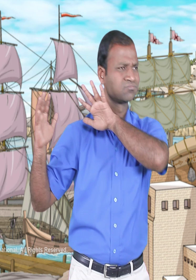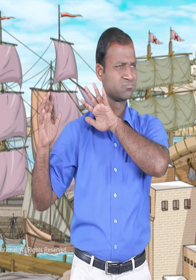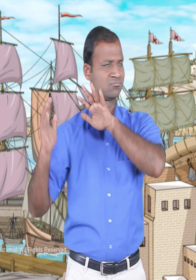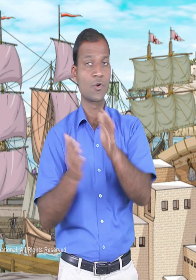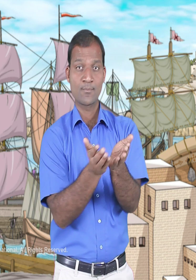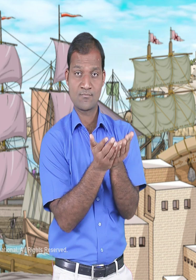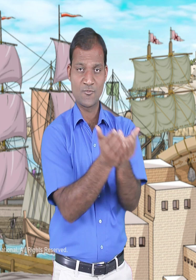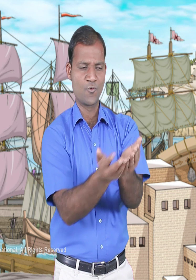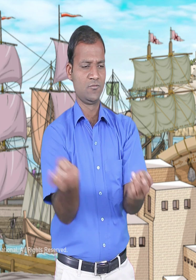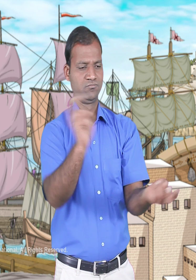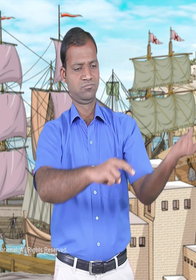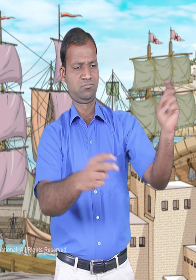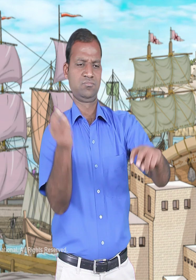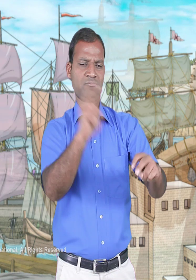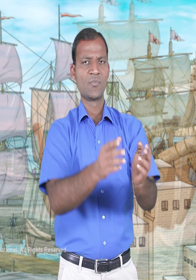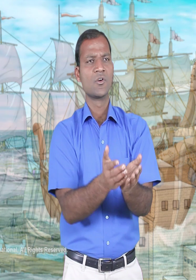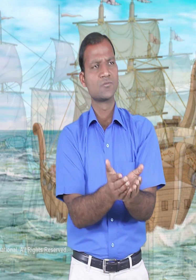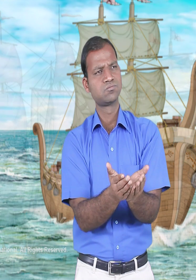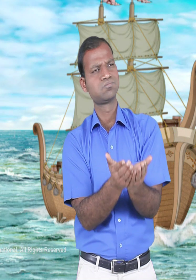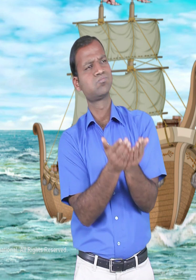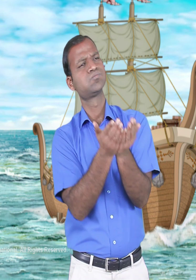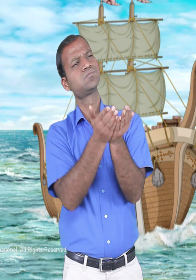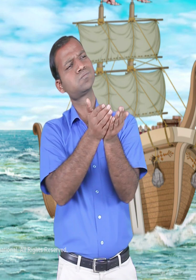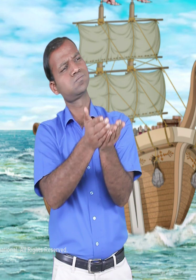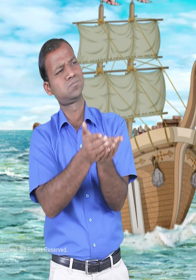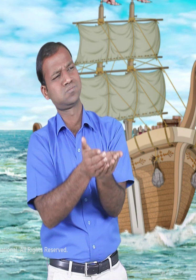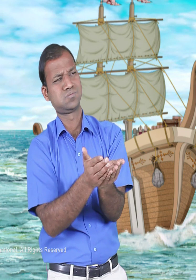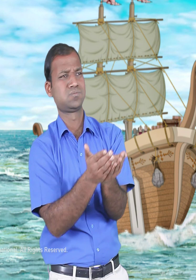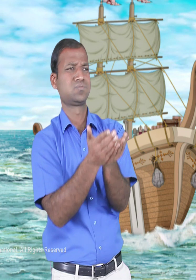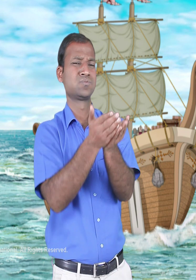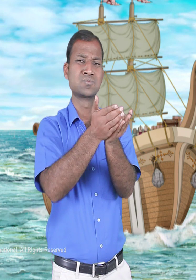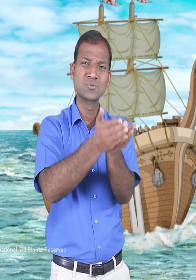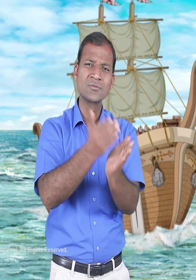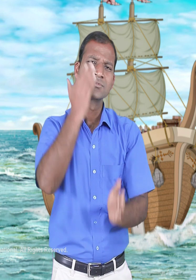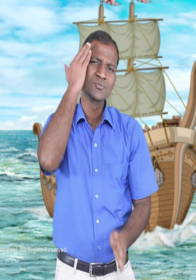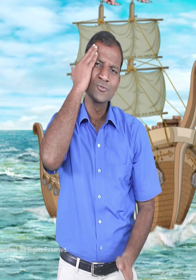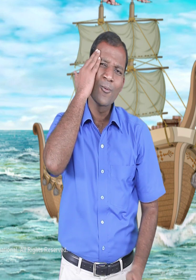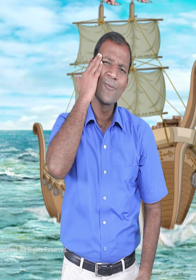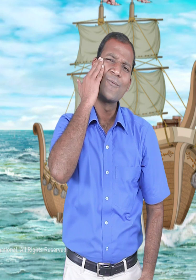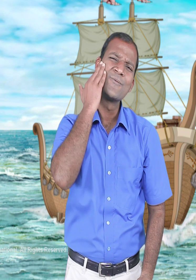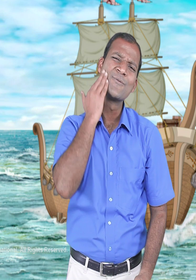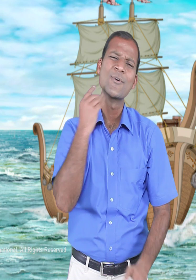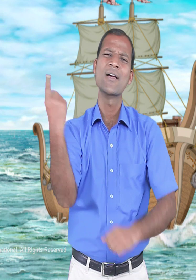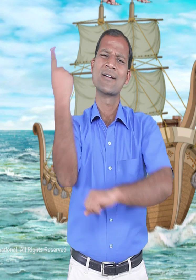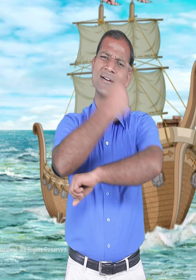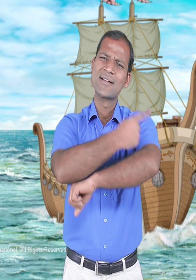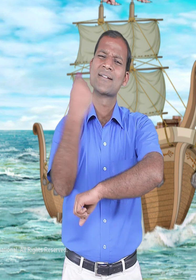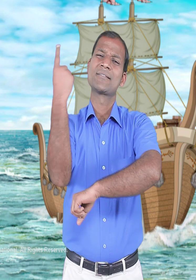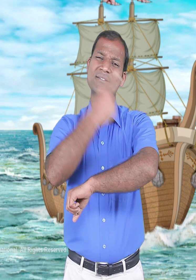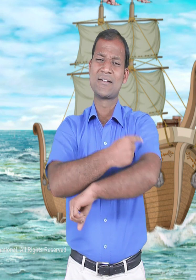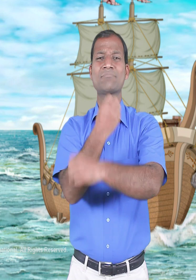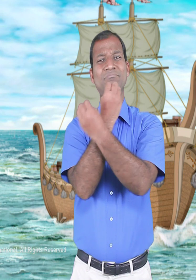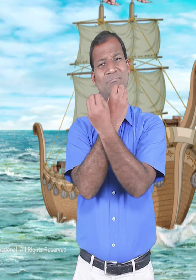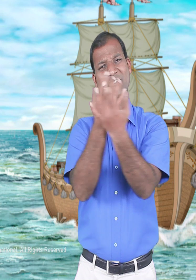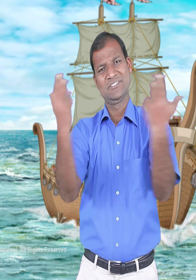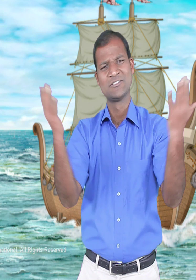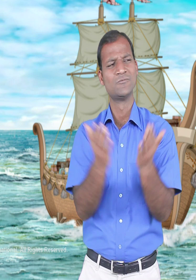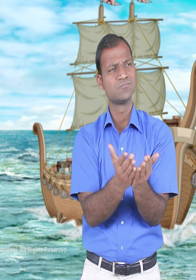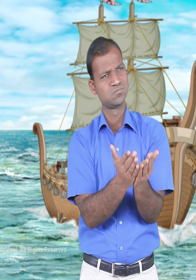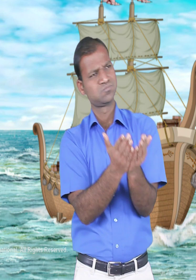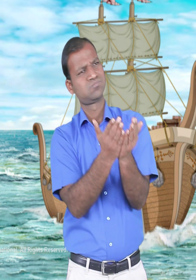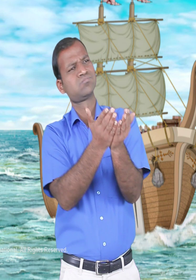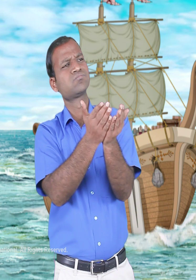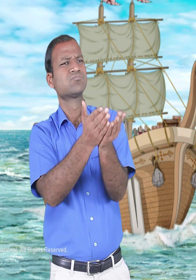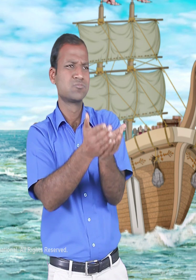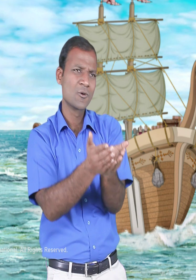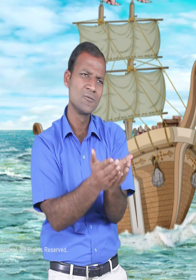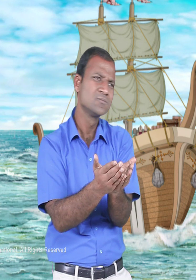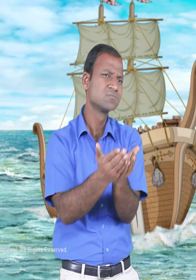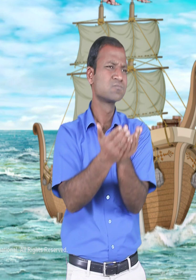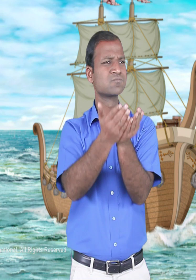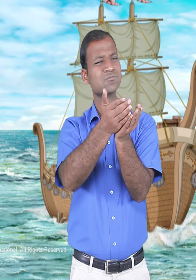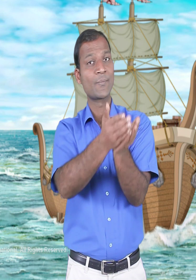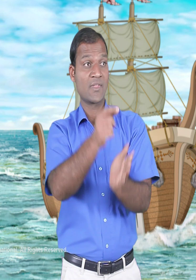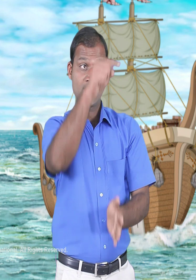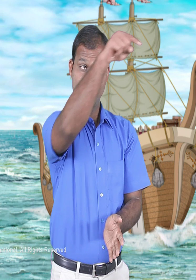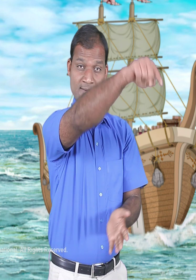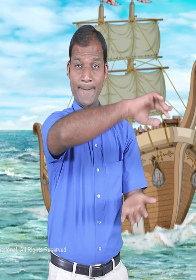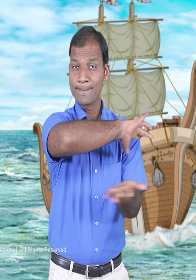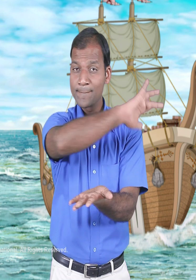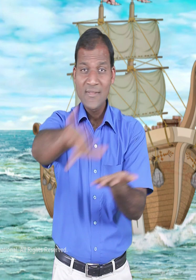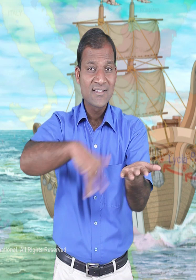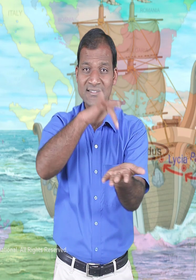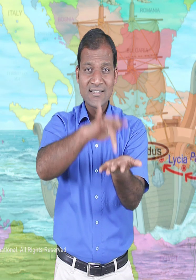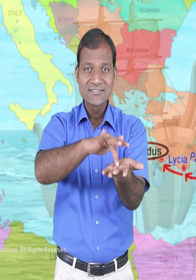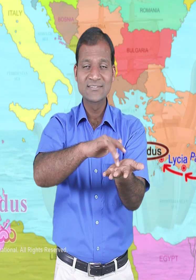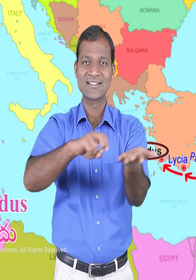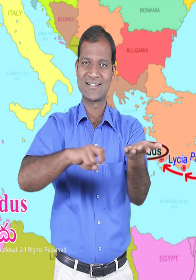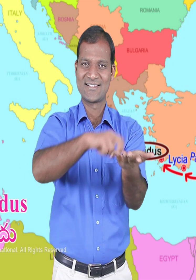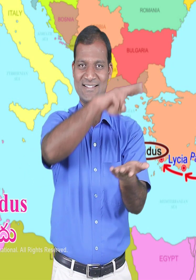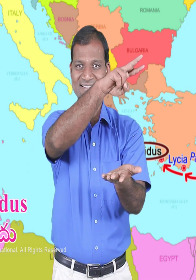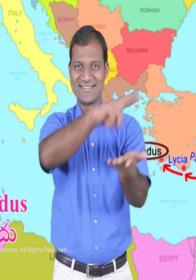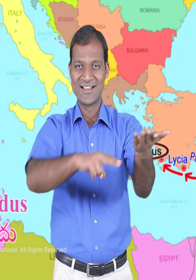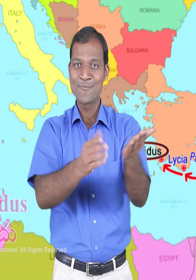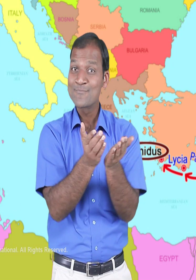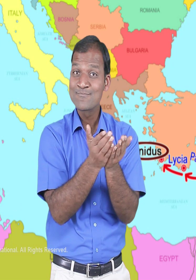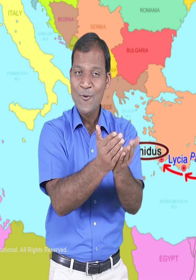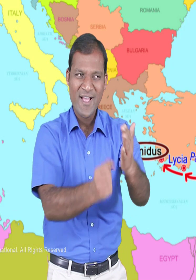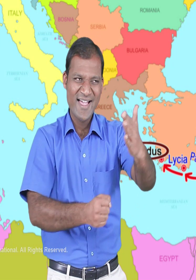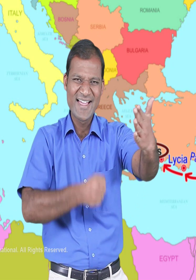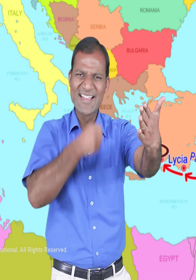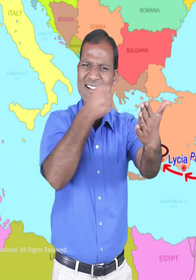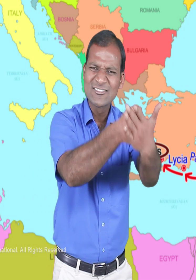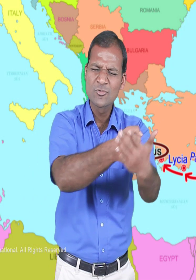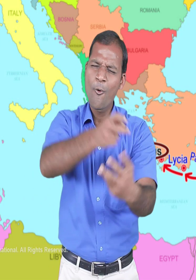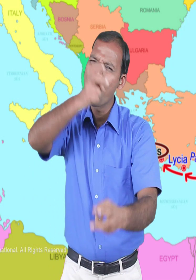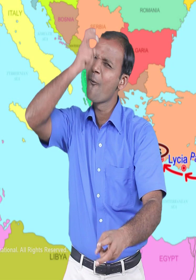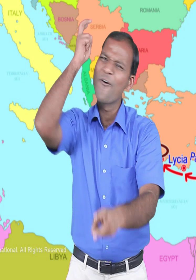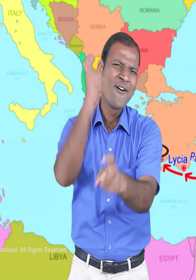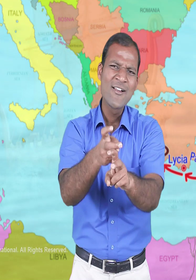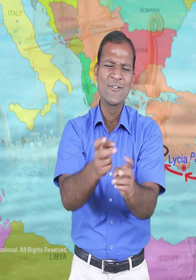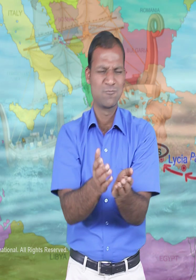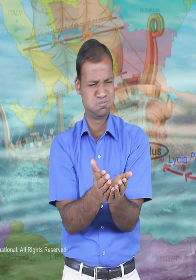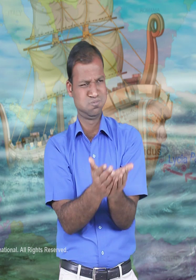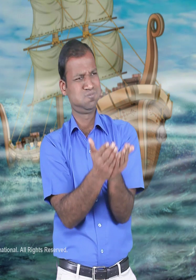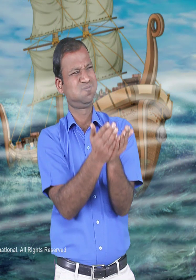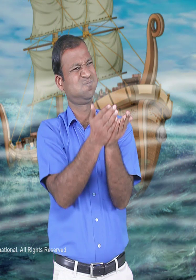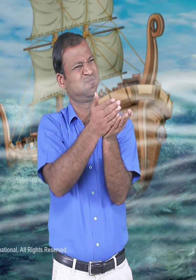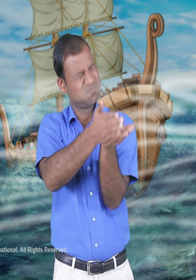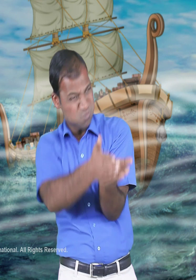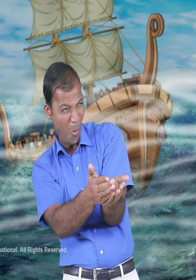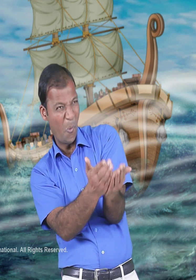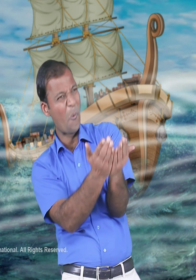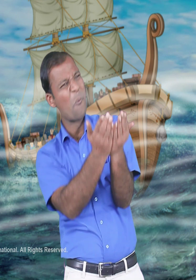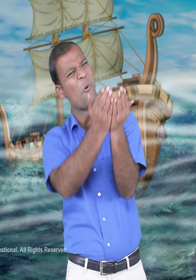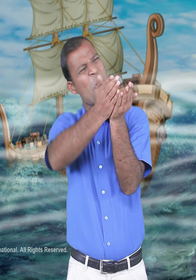After sailing slowly for many days, we arrived off Cnidus.